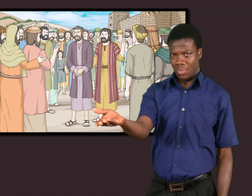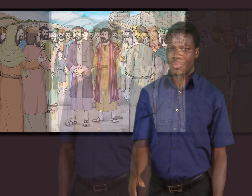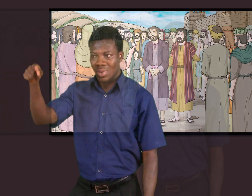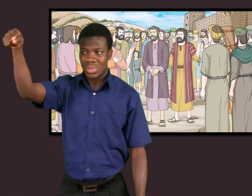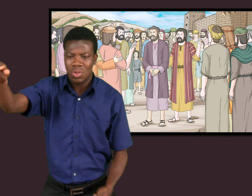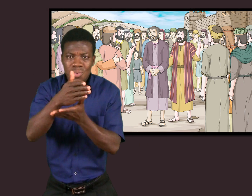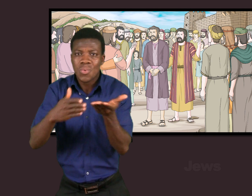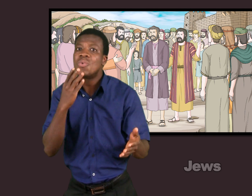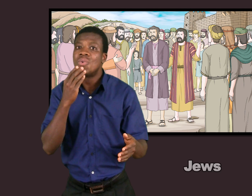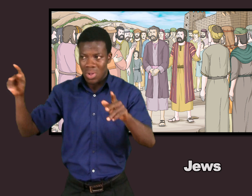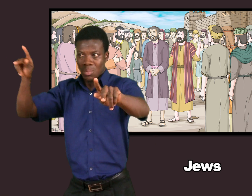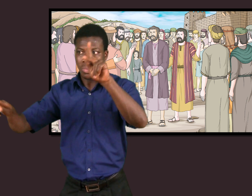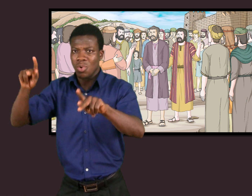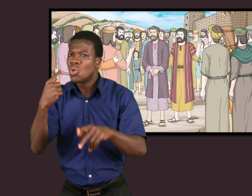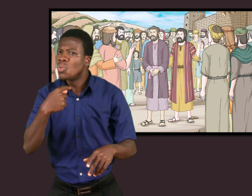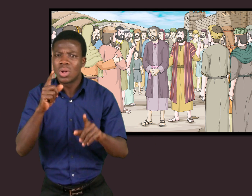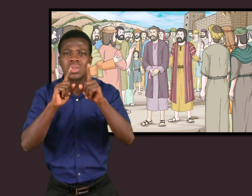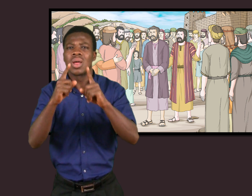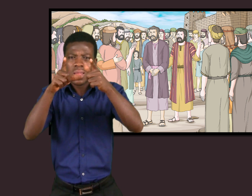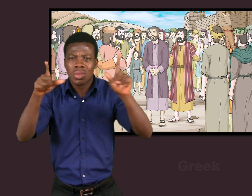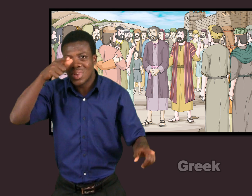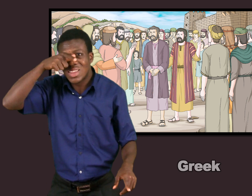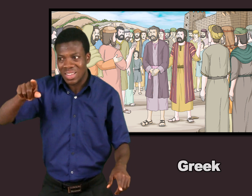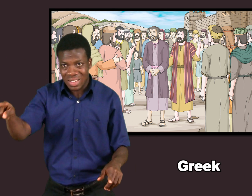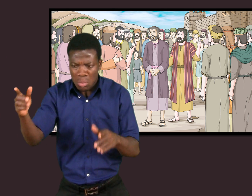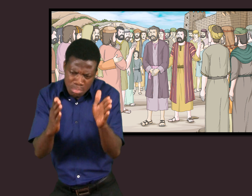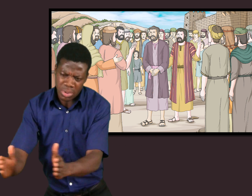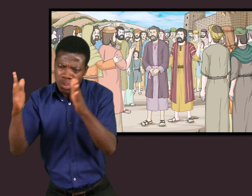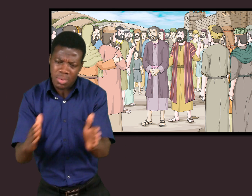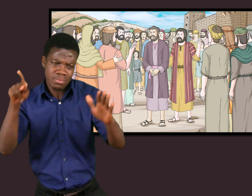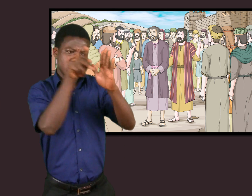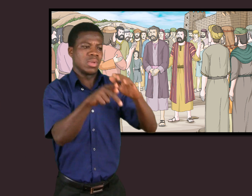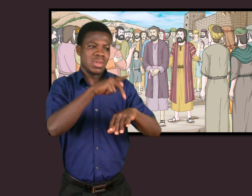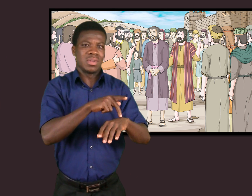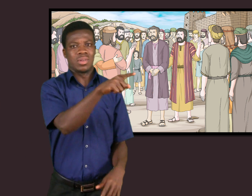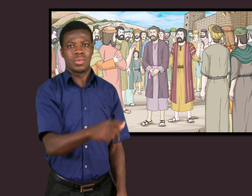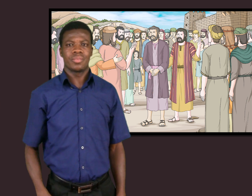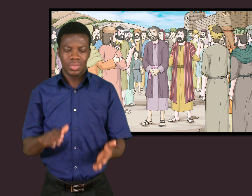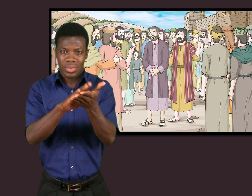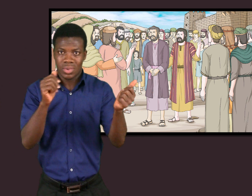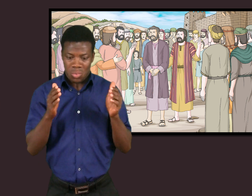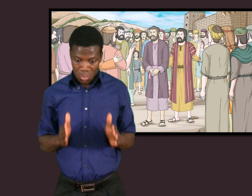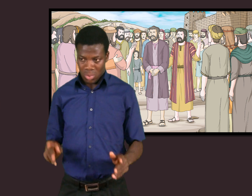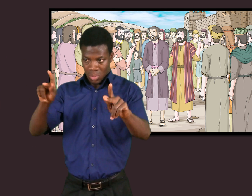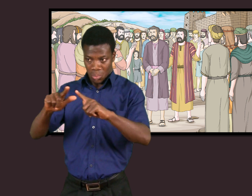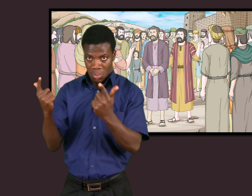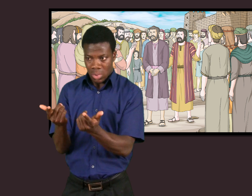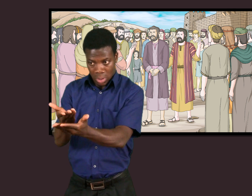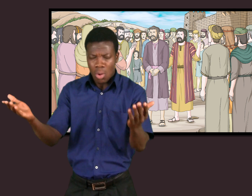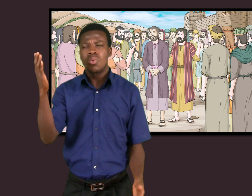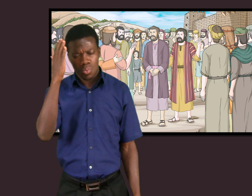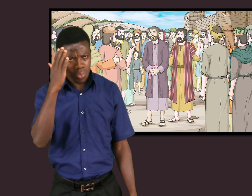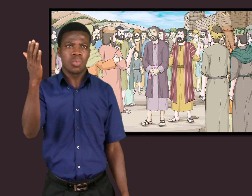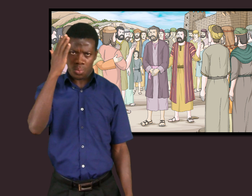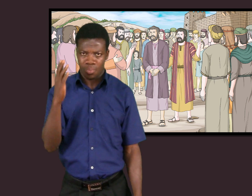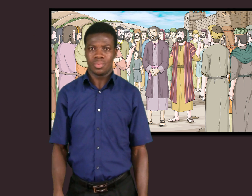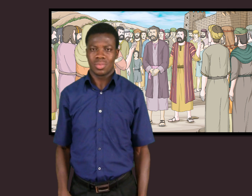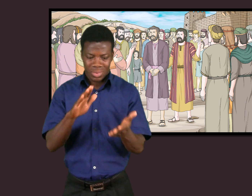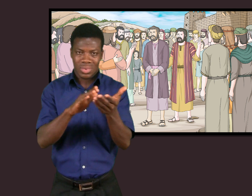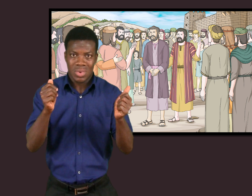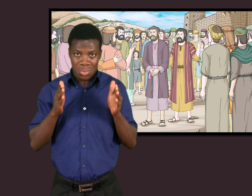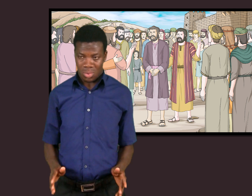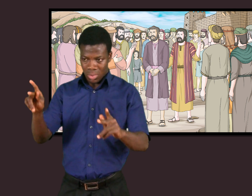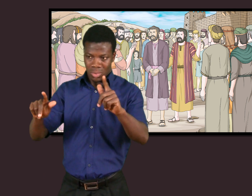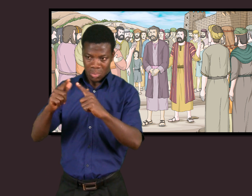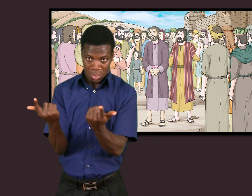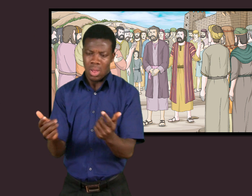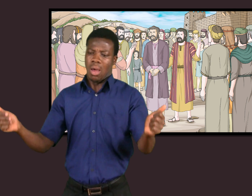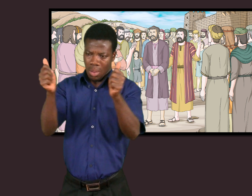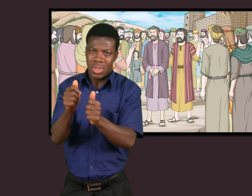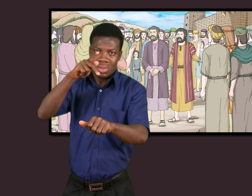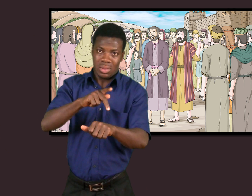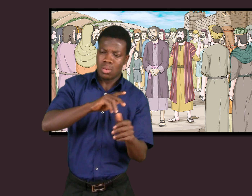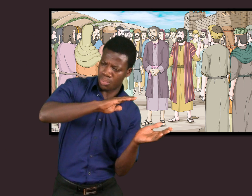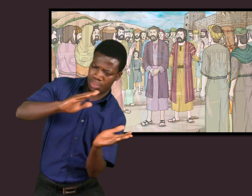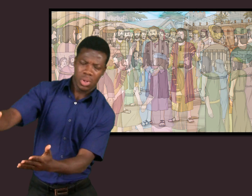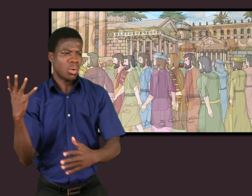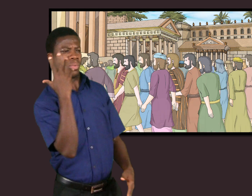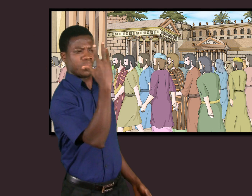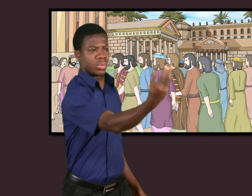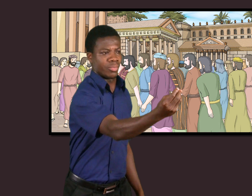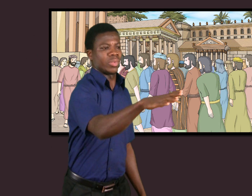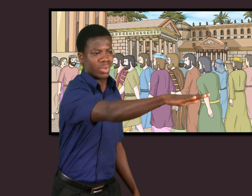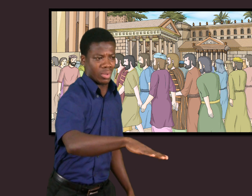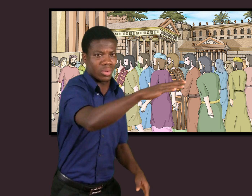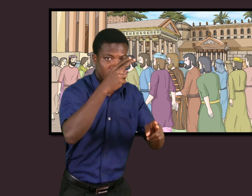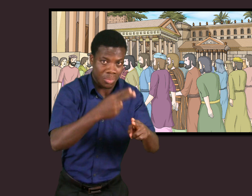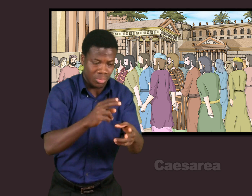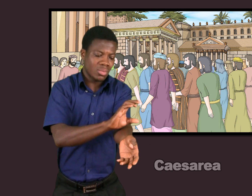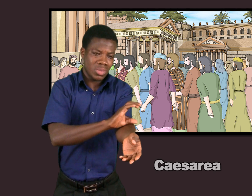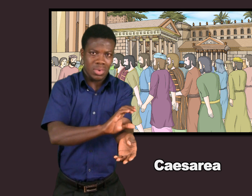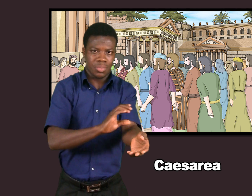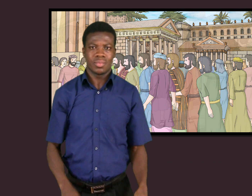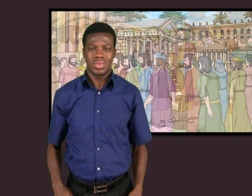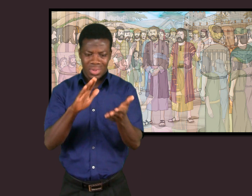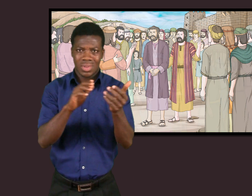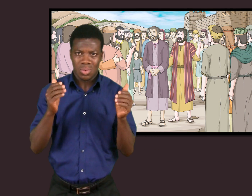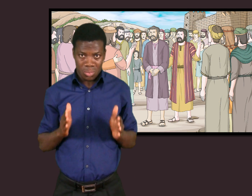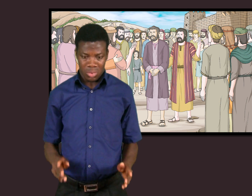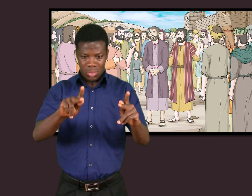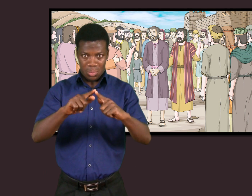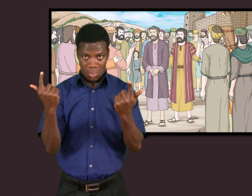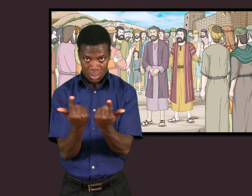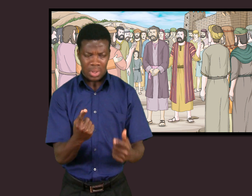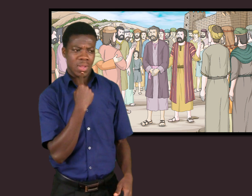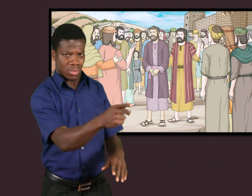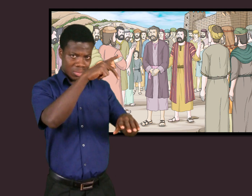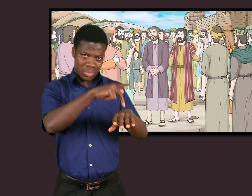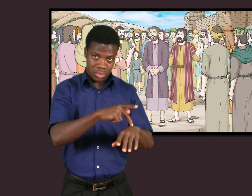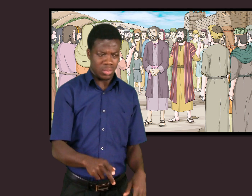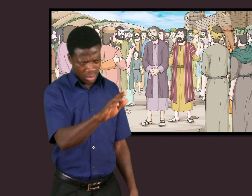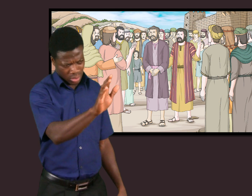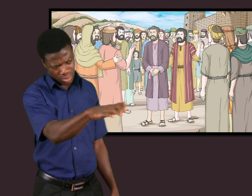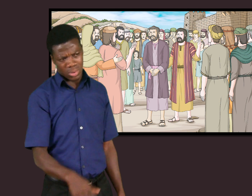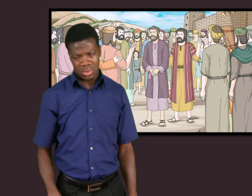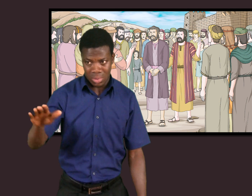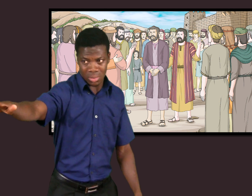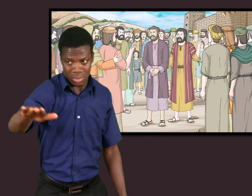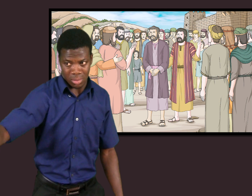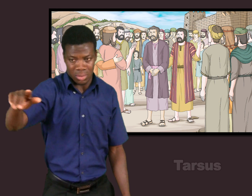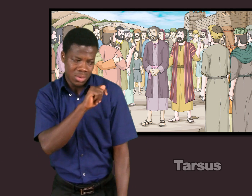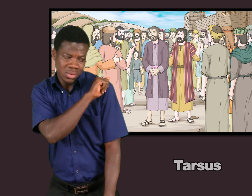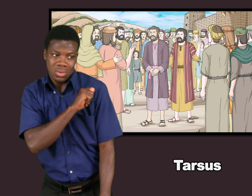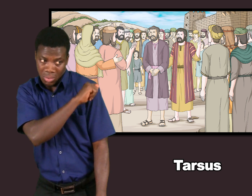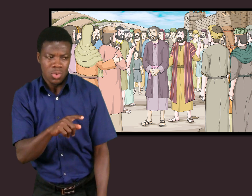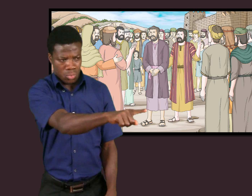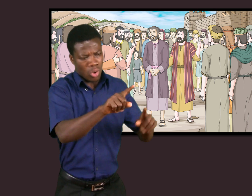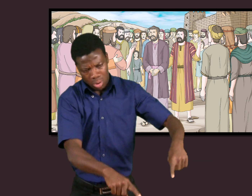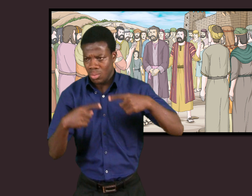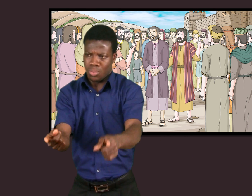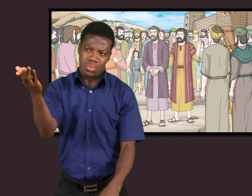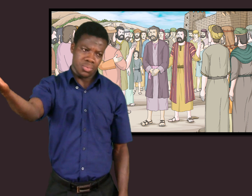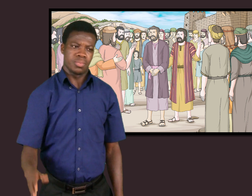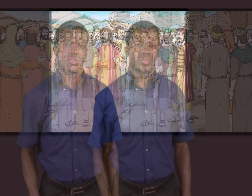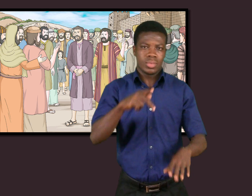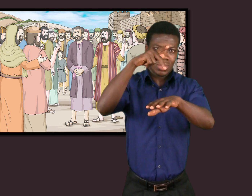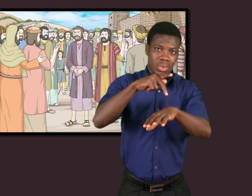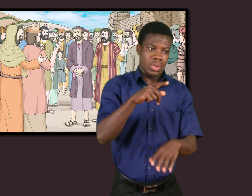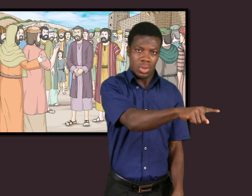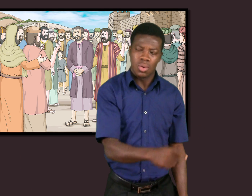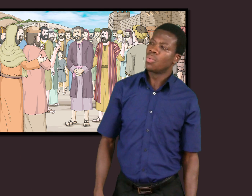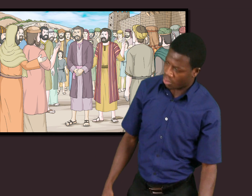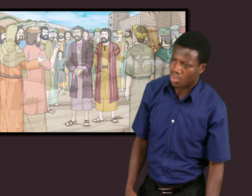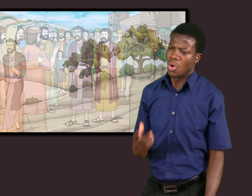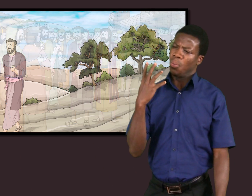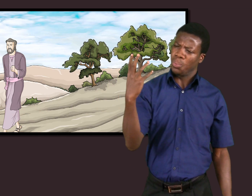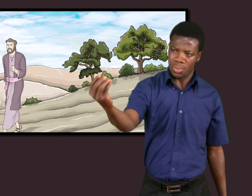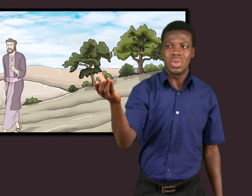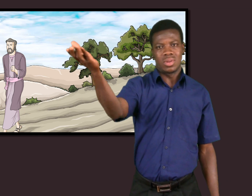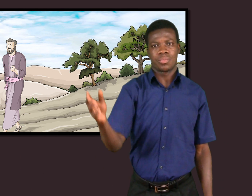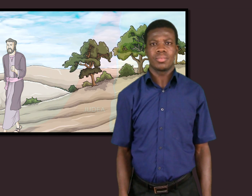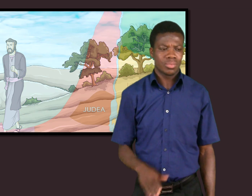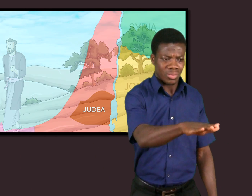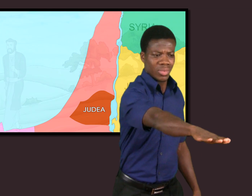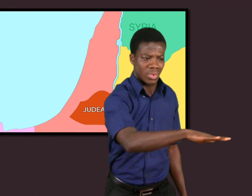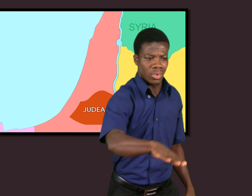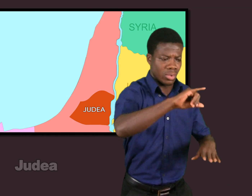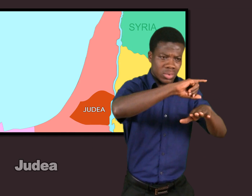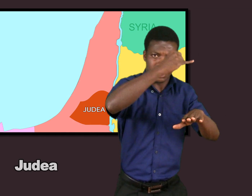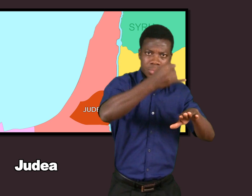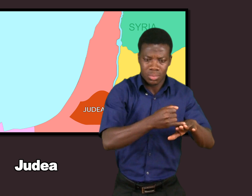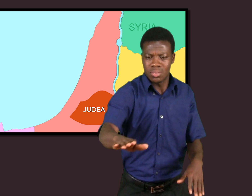When the brothers learned of this, they took him down to Caesarea and sent him off to Tarsus.